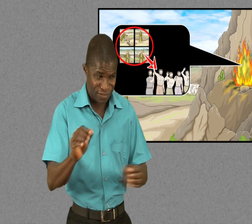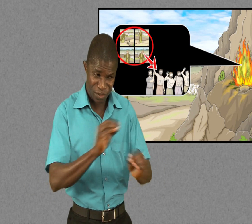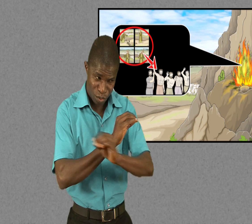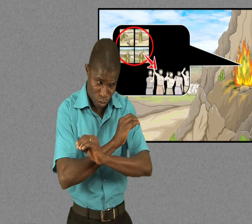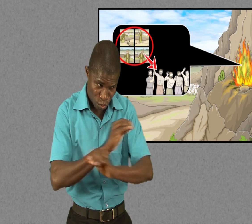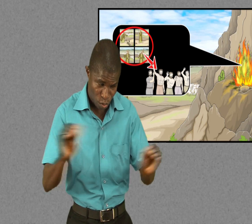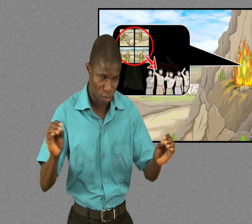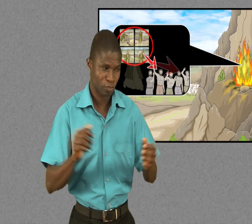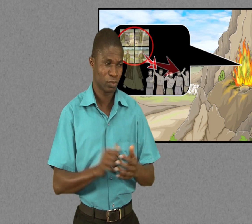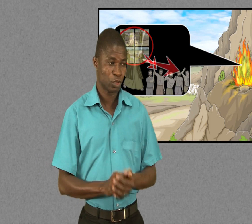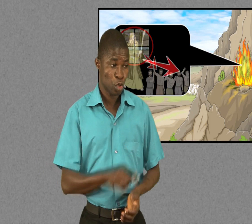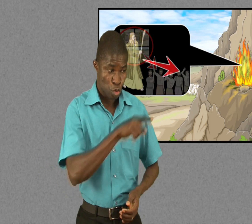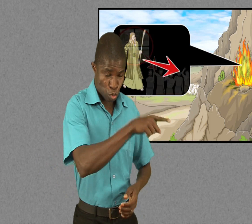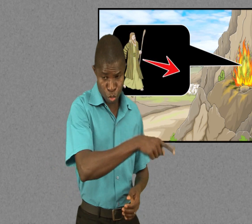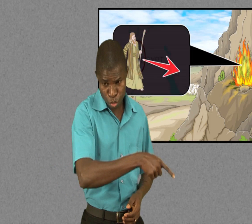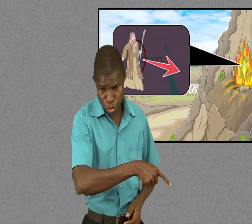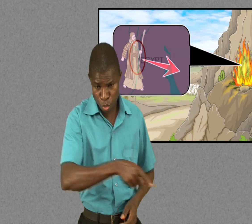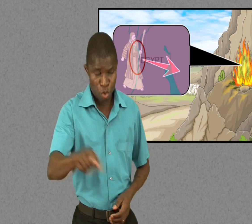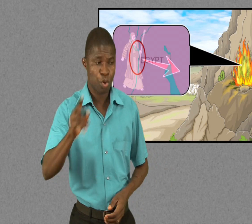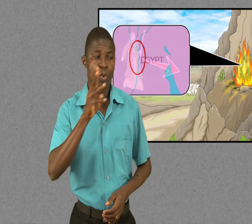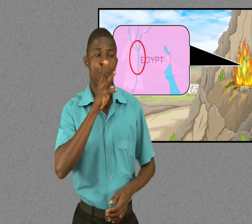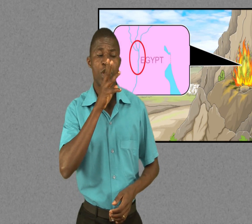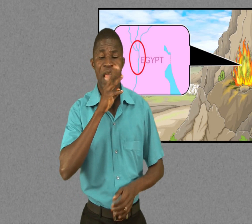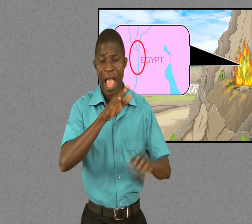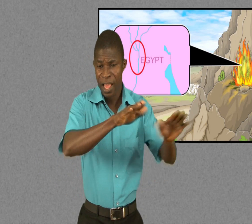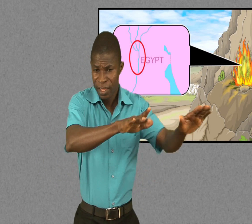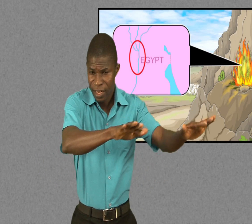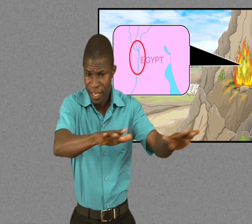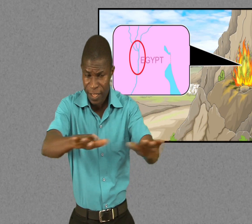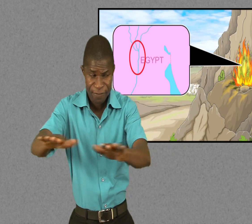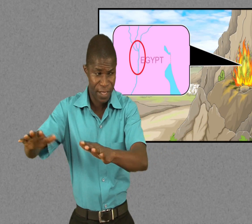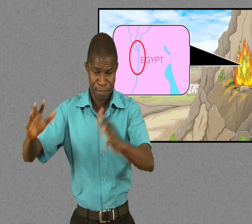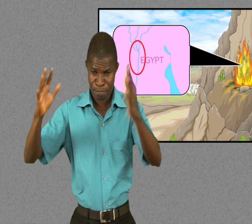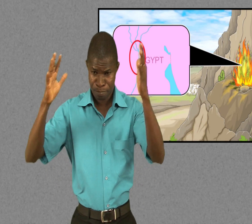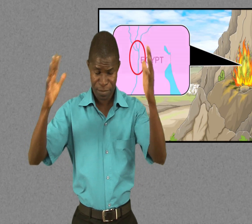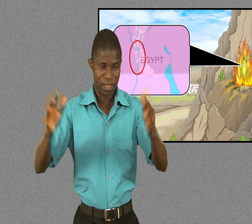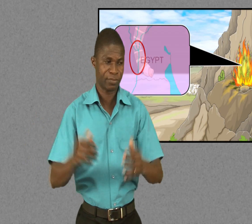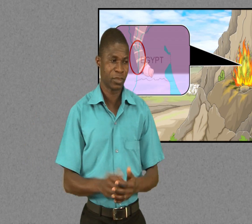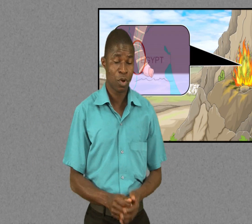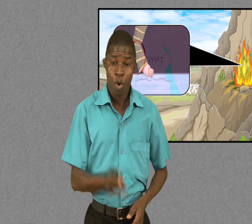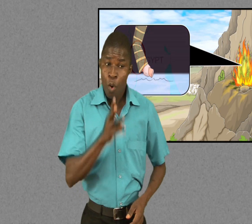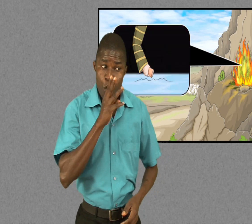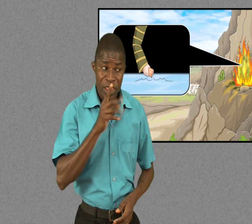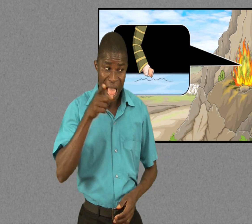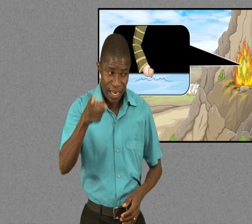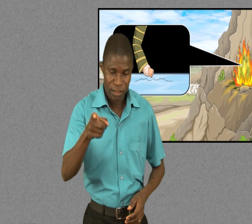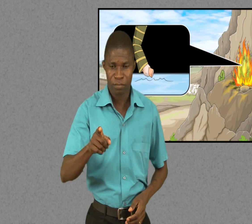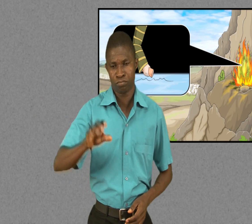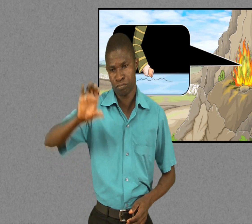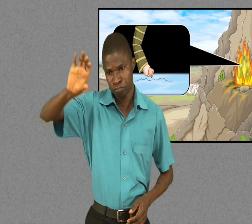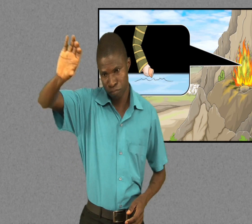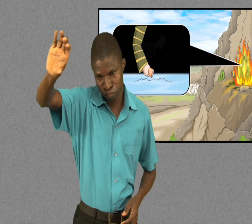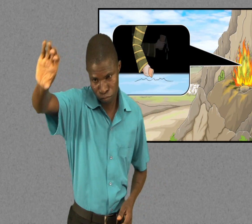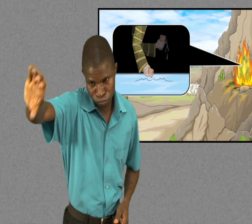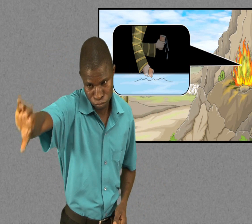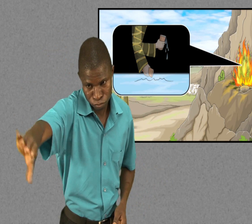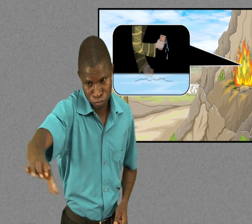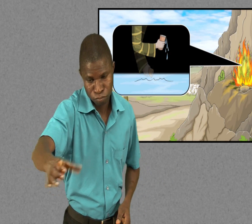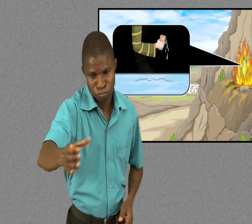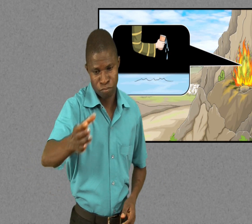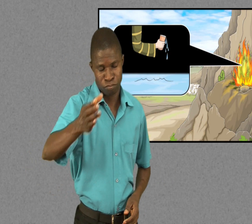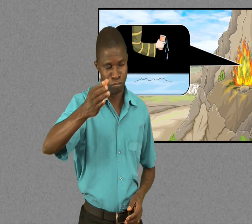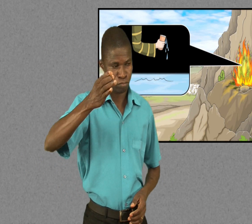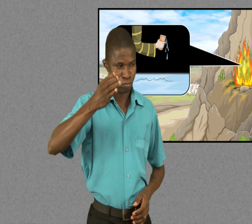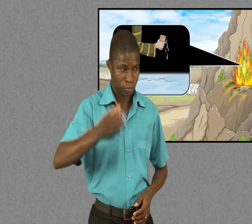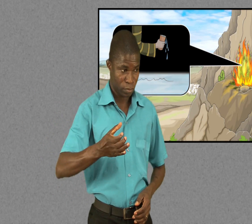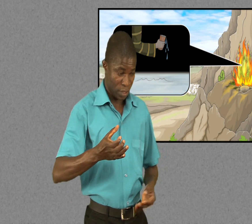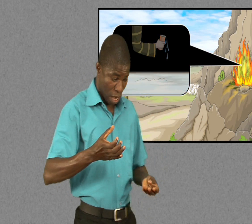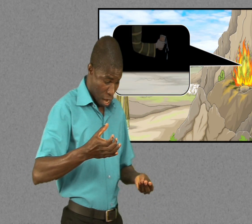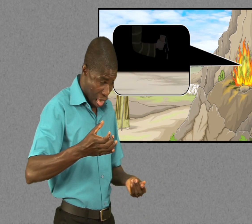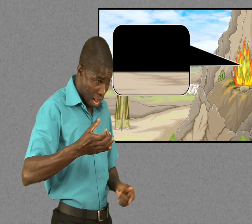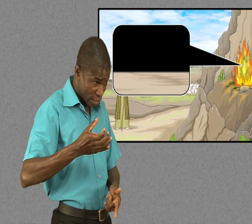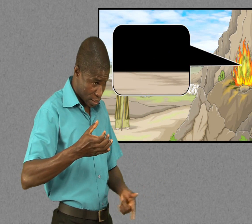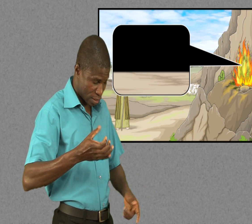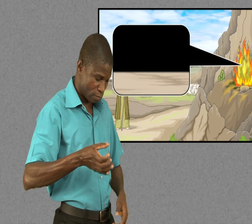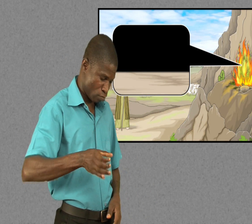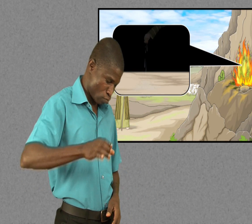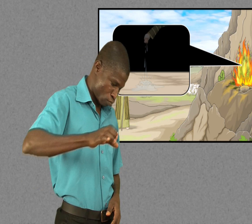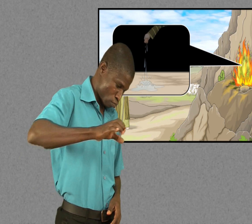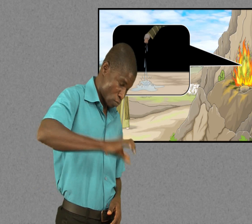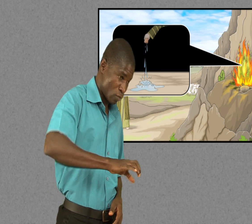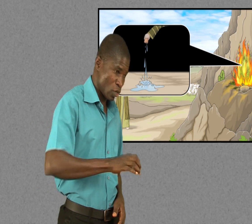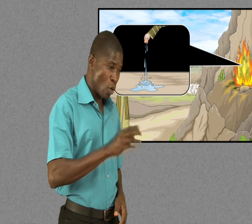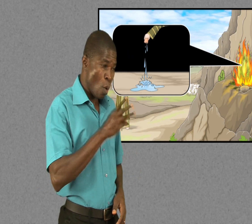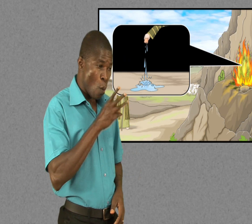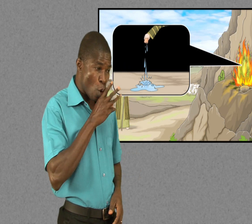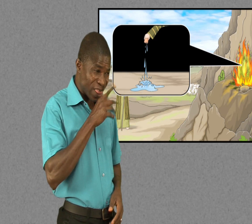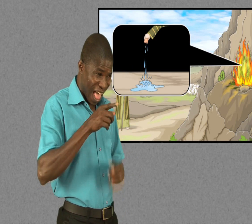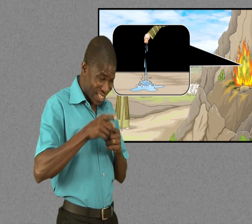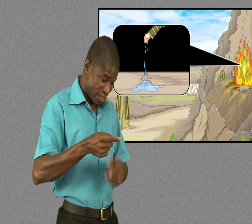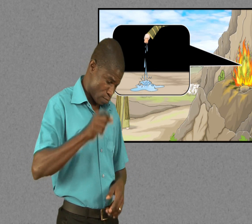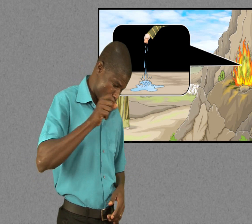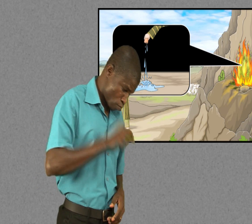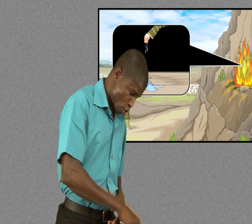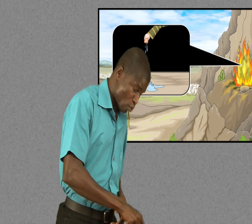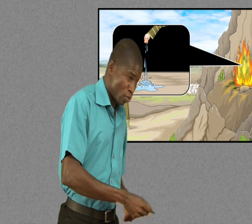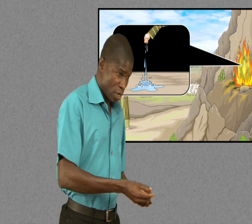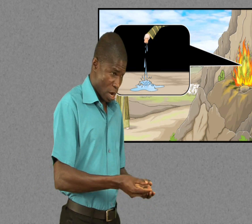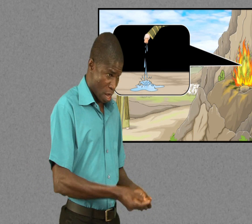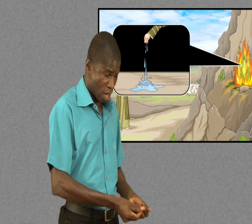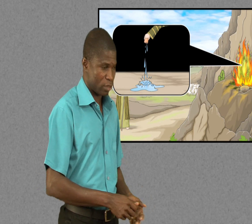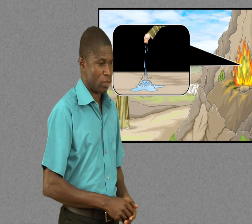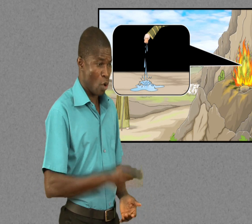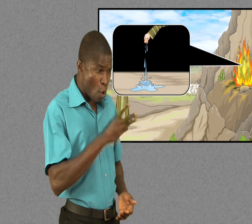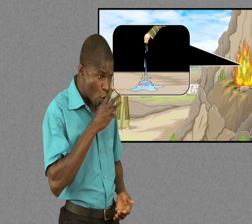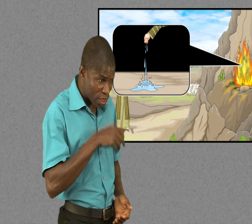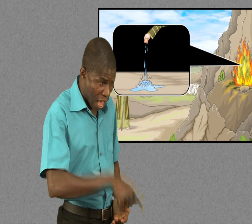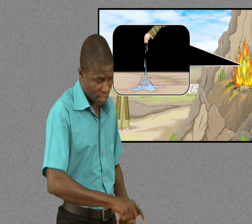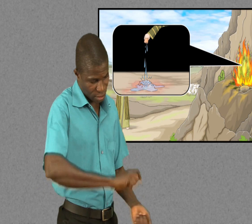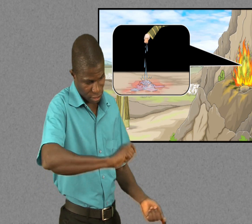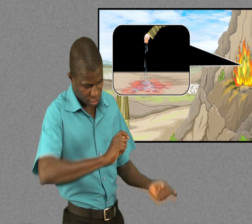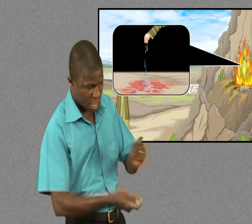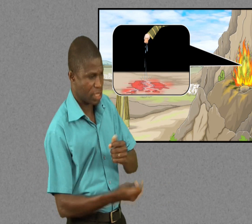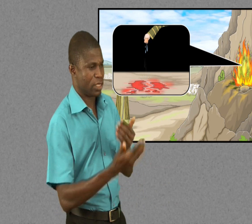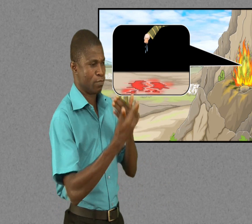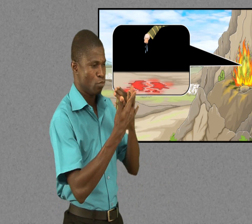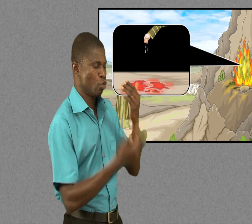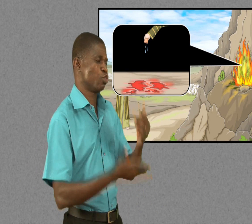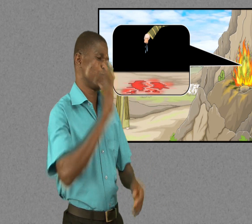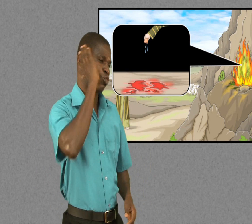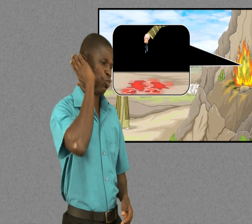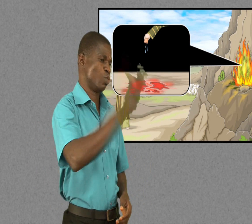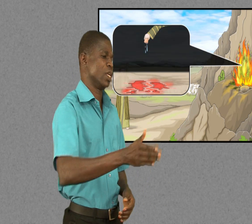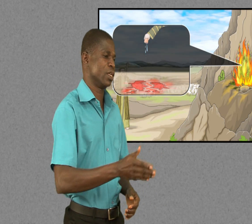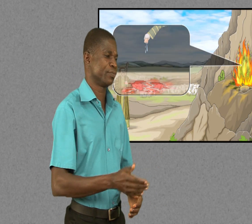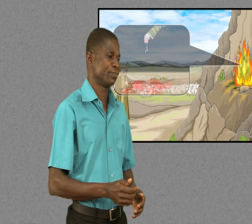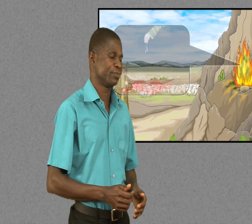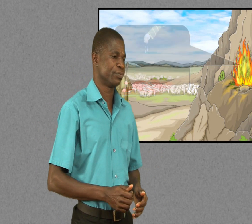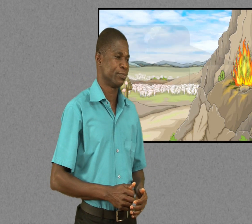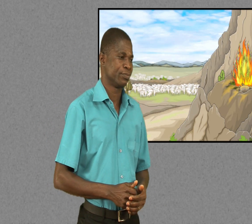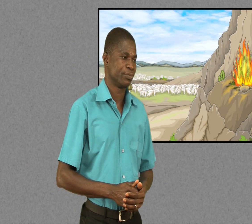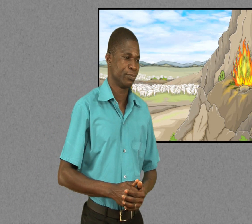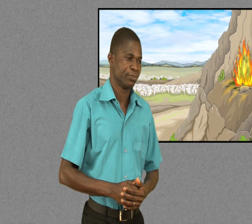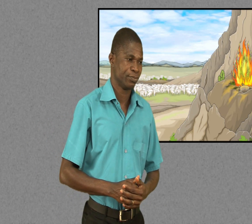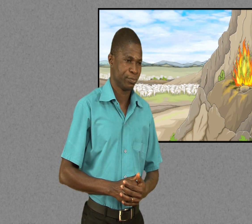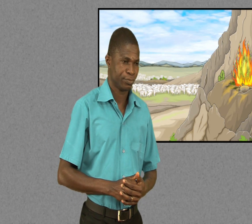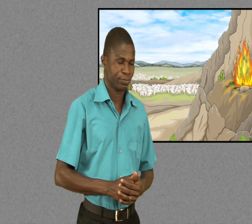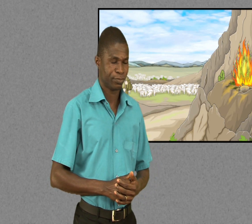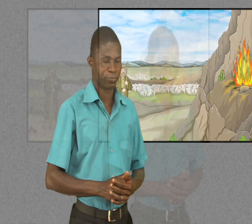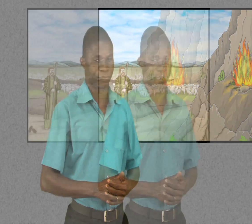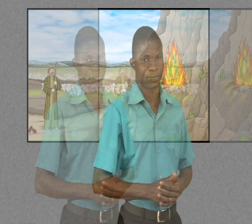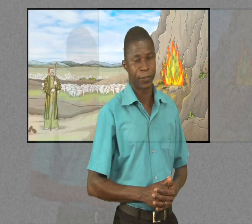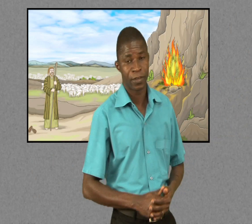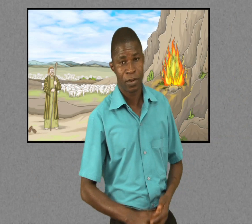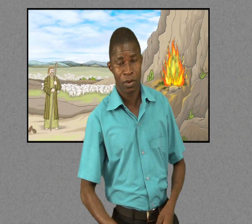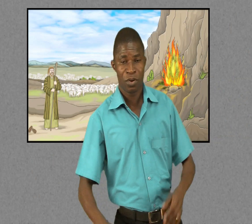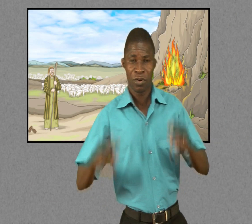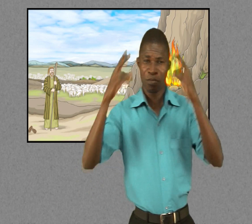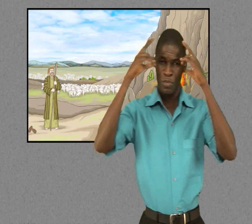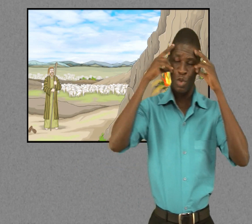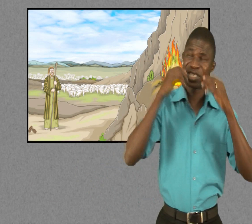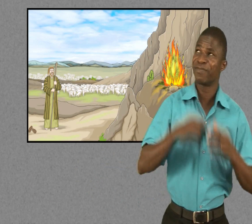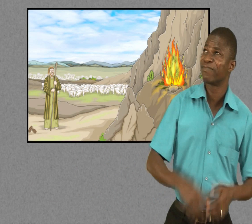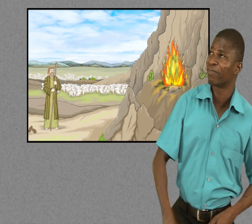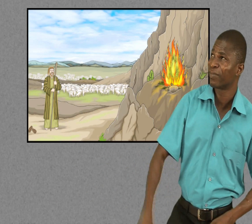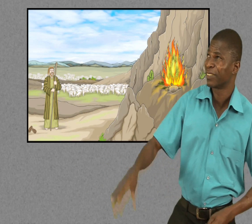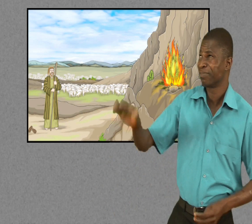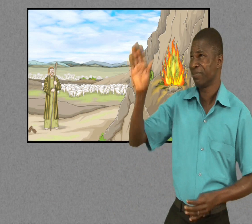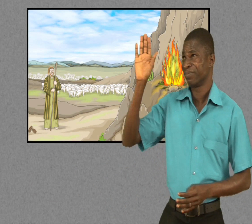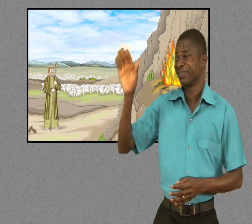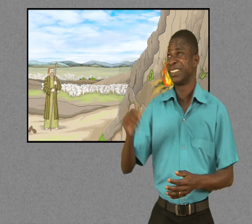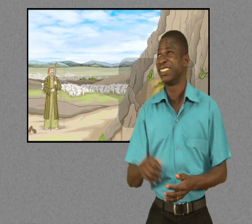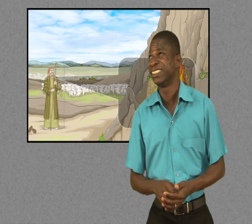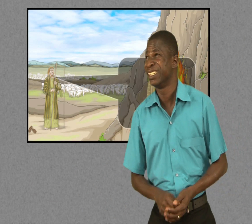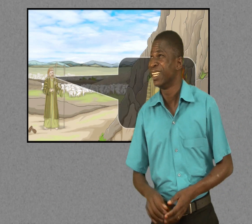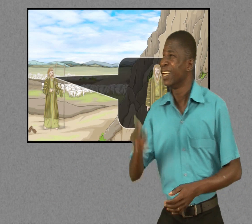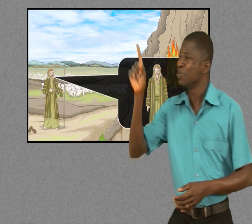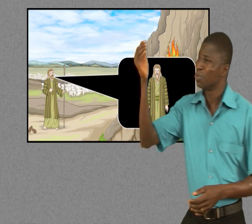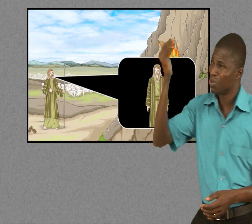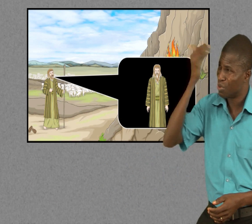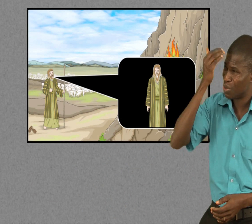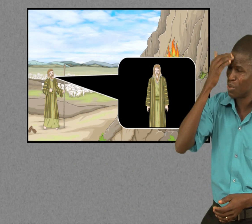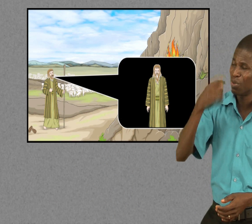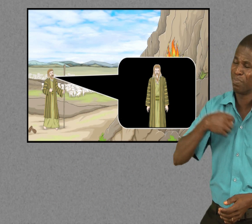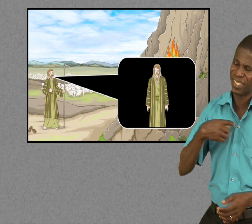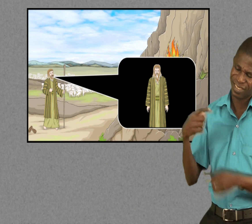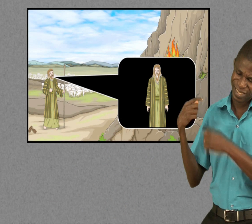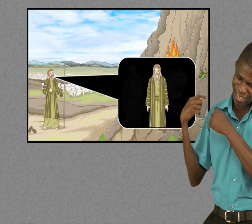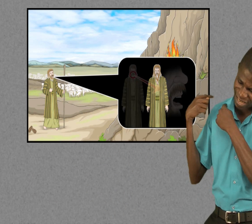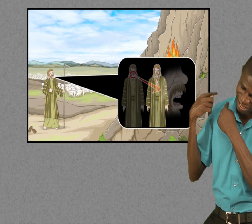But if they do not believe even these two signs or listen to your voice, take some water from the Nile and pour it on the dry ground. Then the water you take from the Nile will become blood on the ground.”